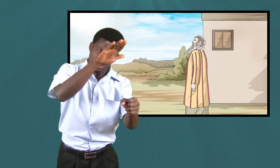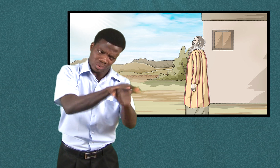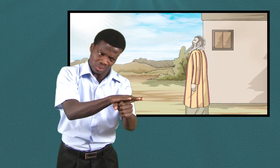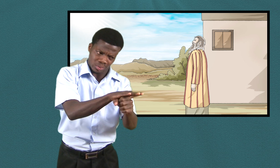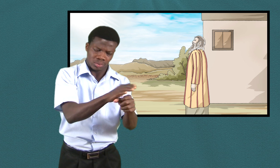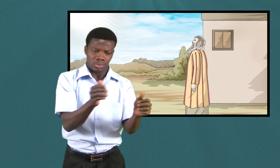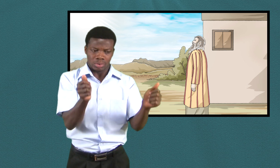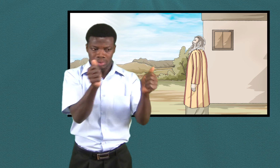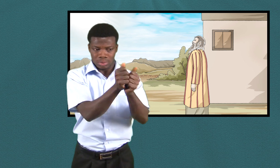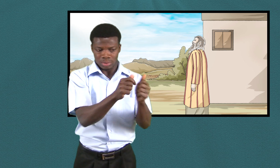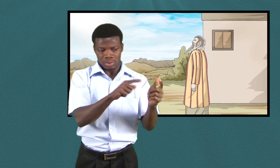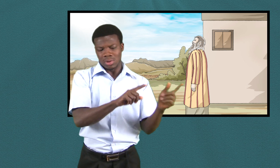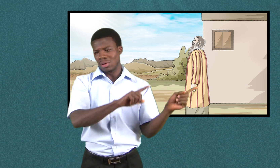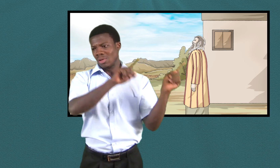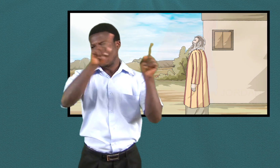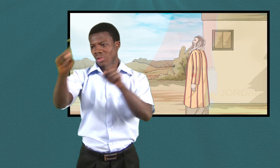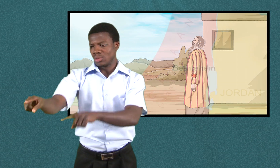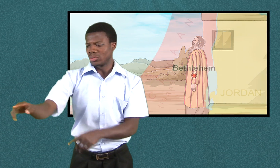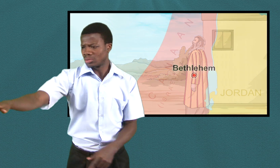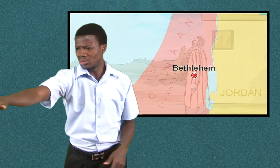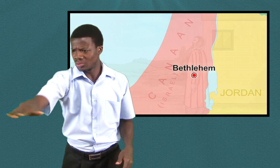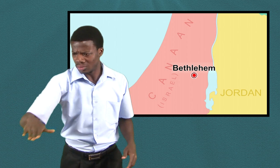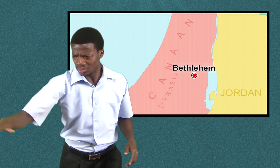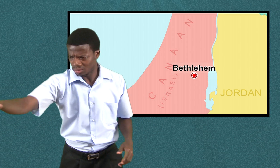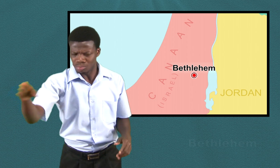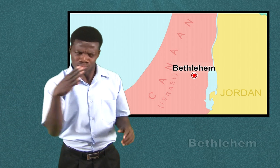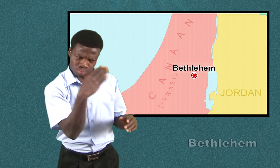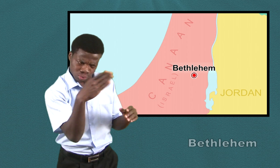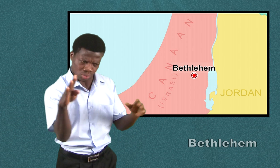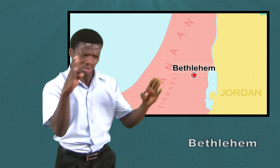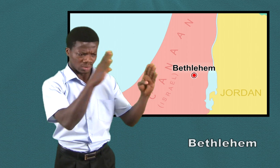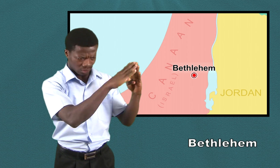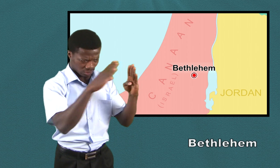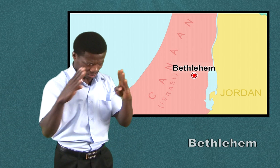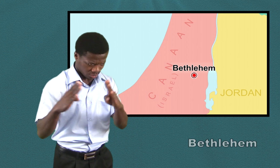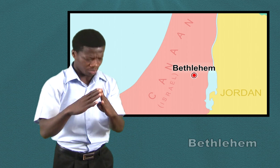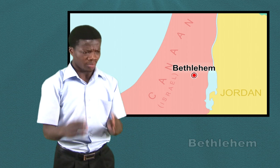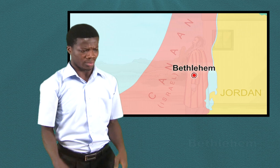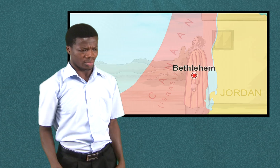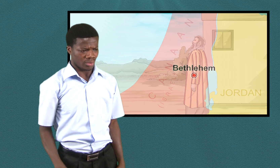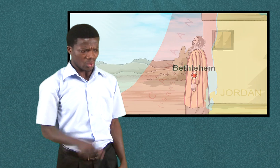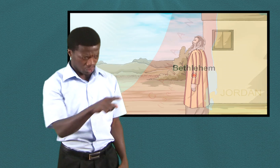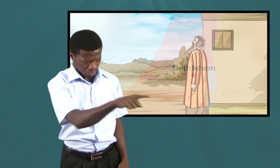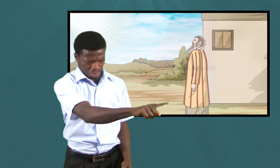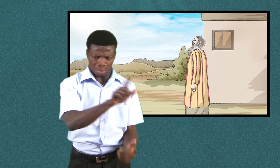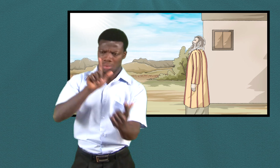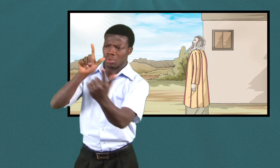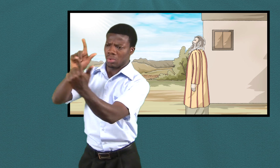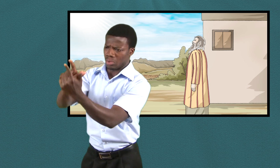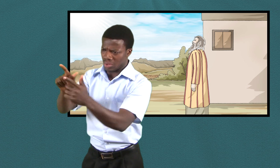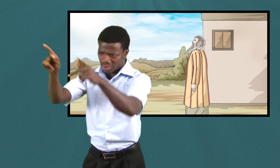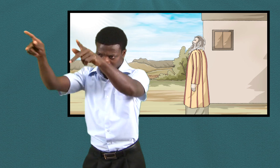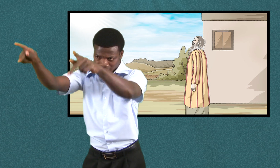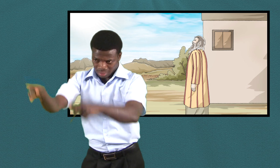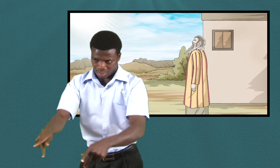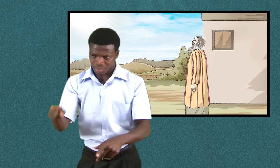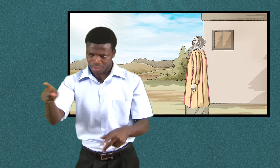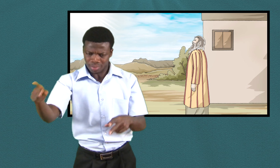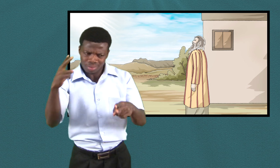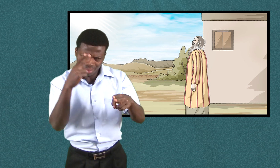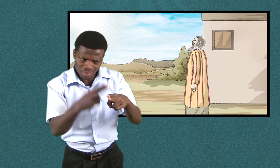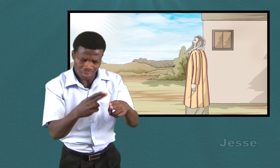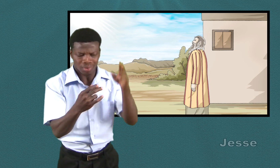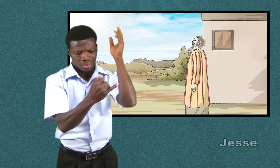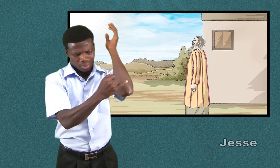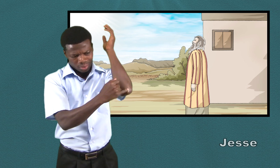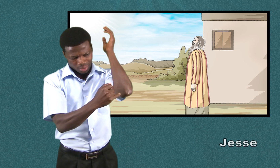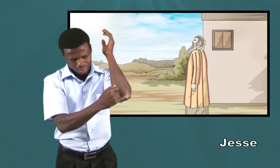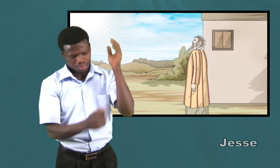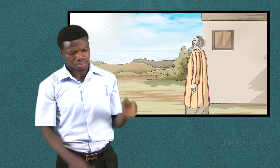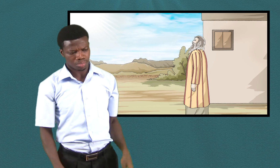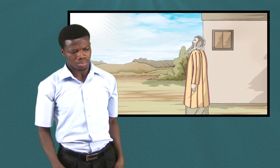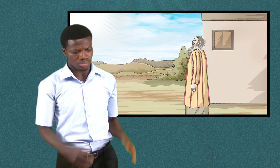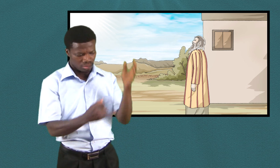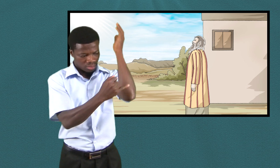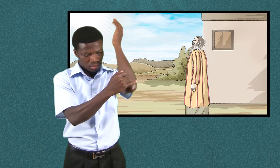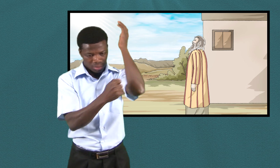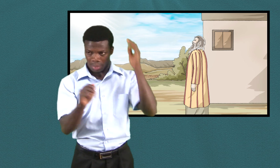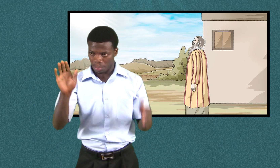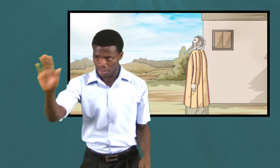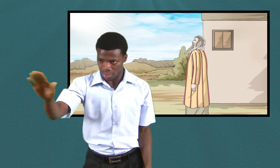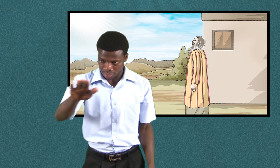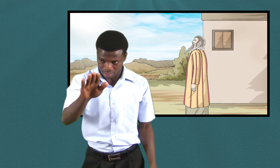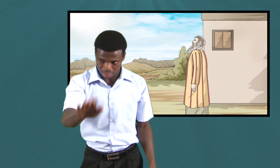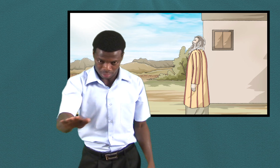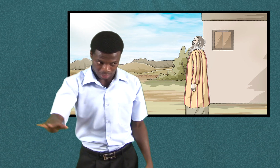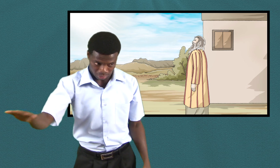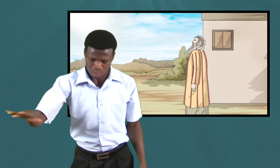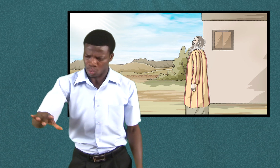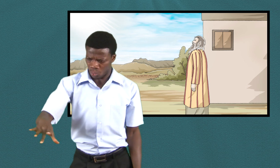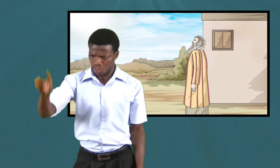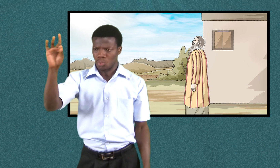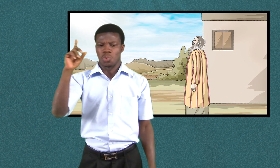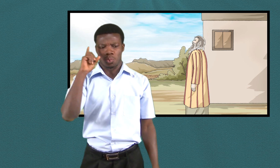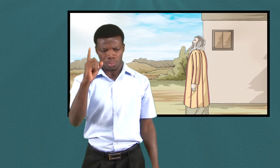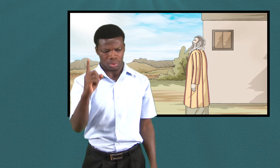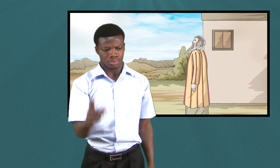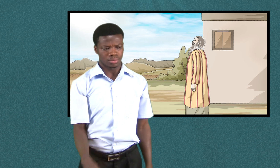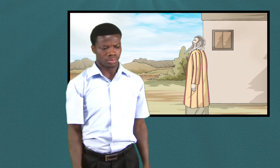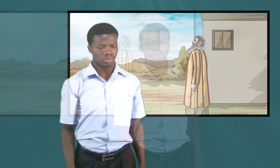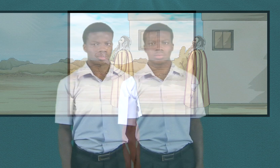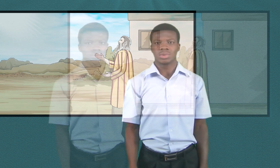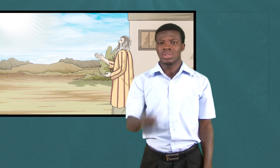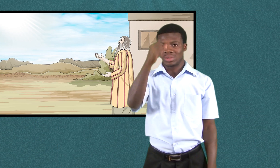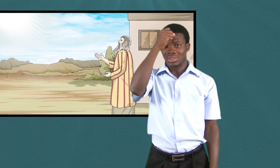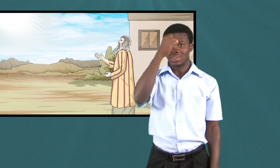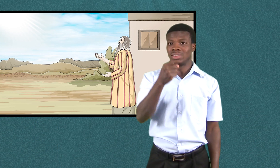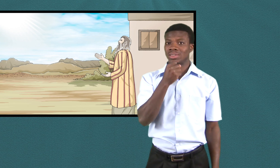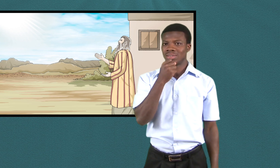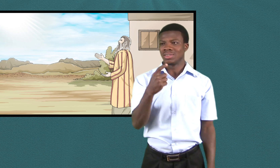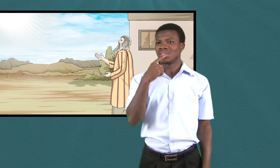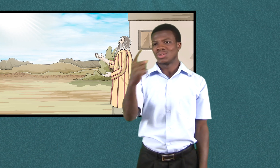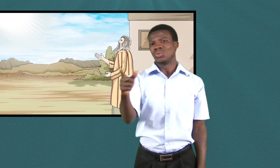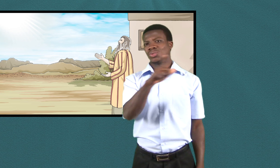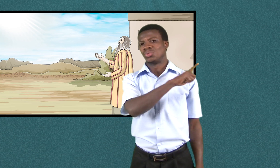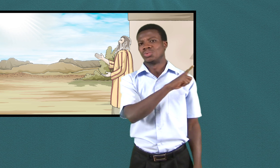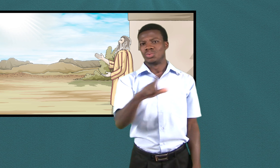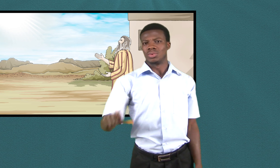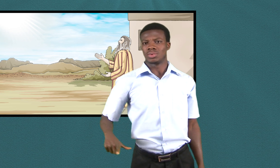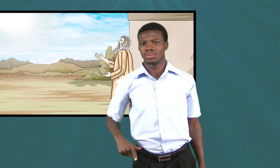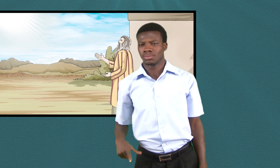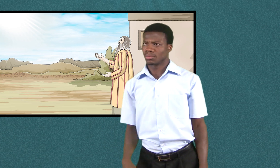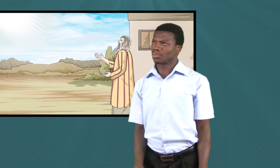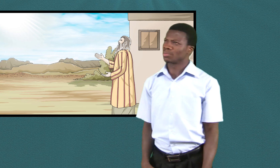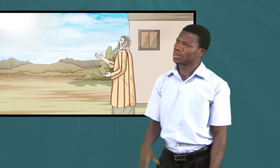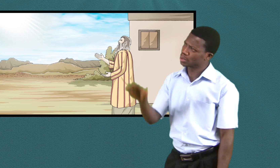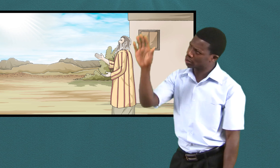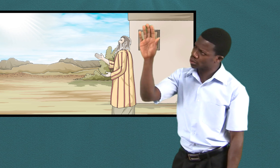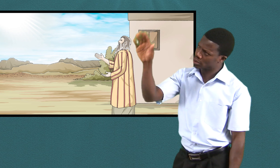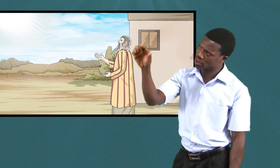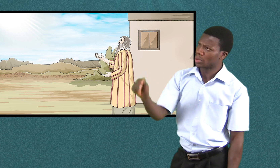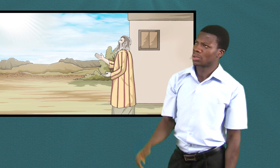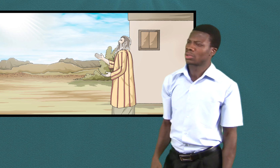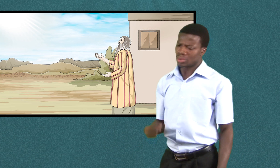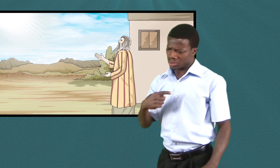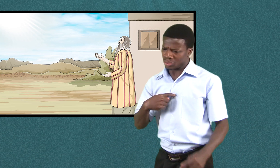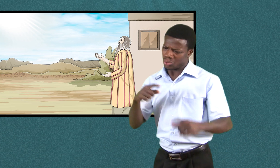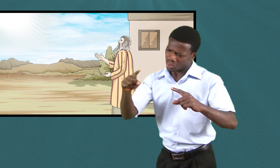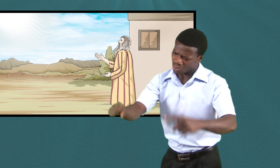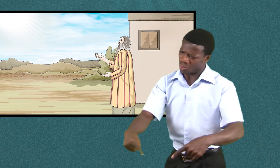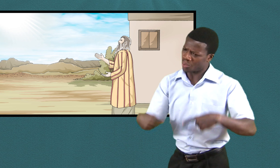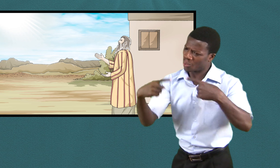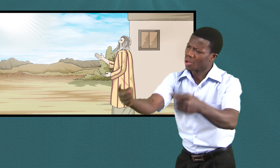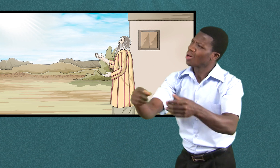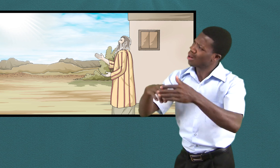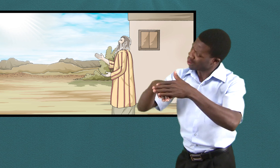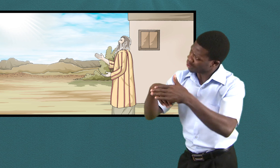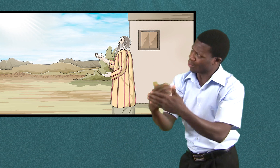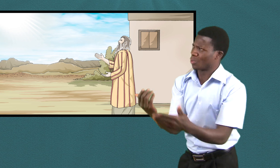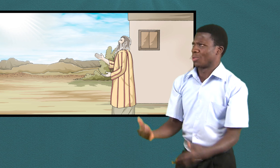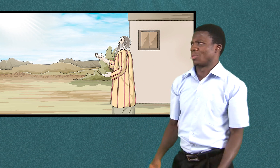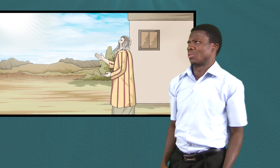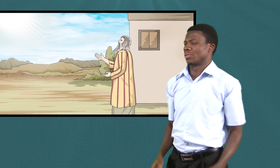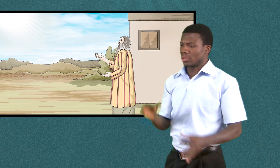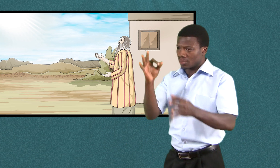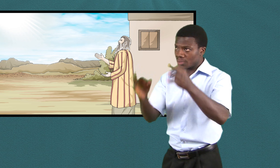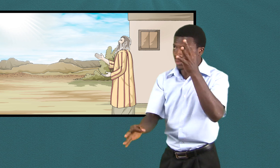I am sending you to Jesse of Bethlehem, for I have selected from his sons a king for Myself.”